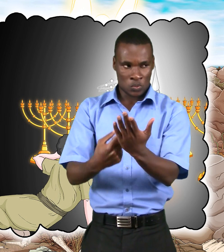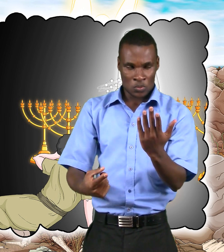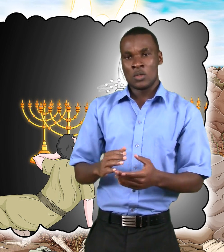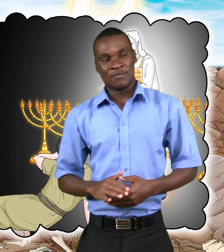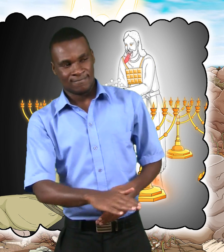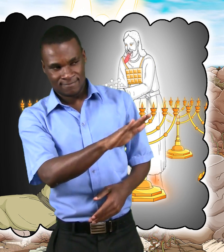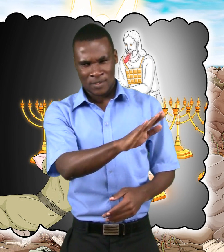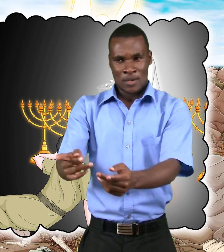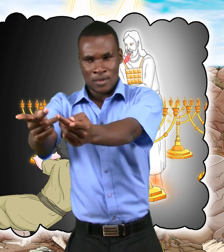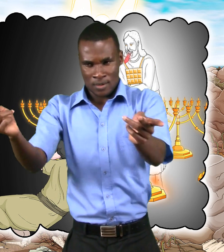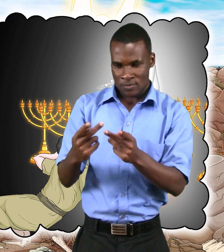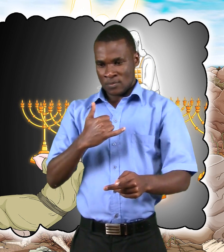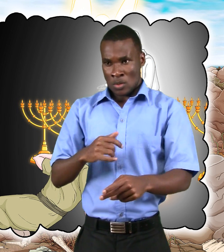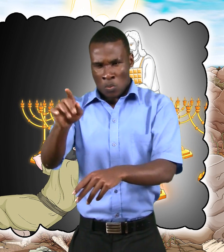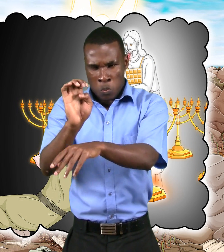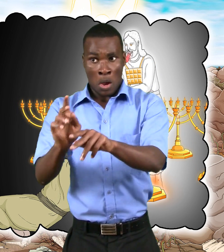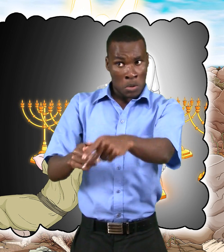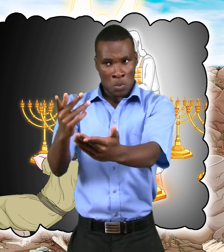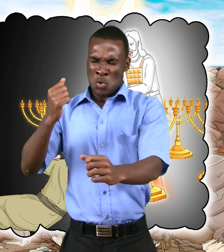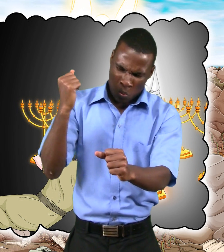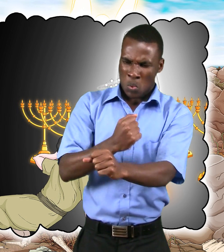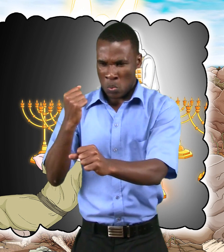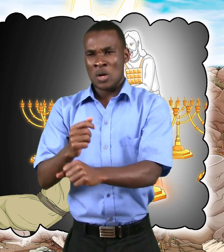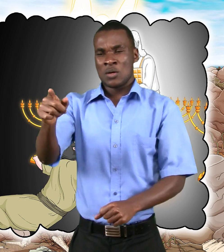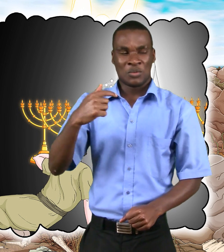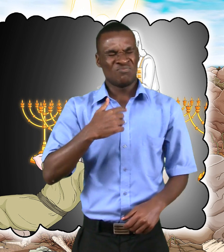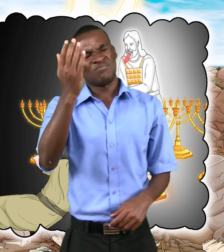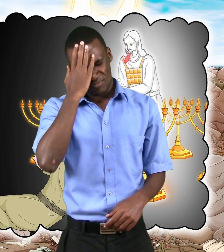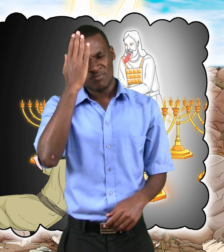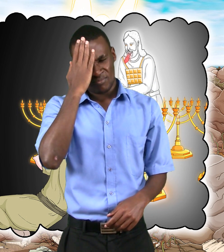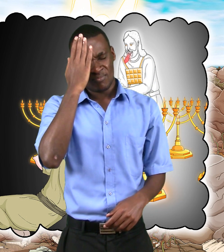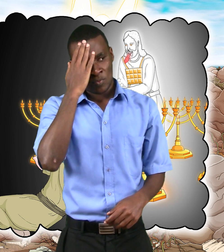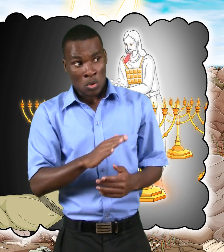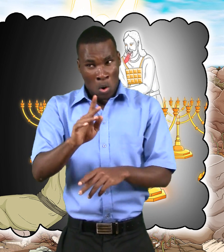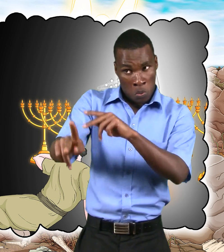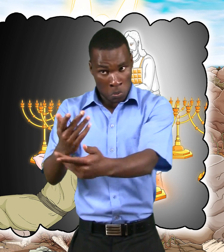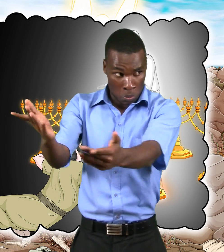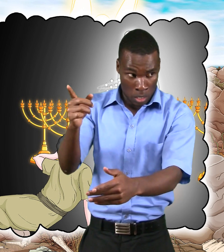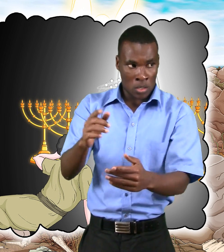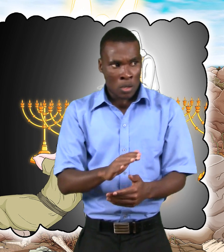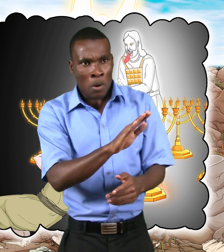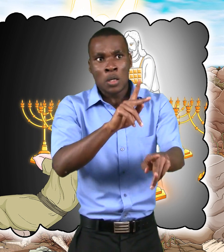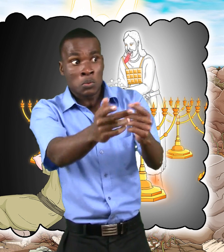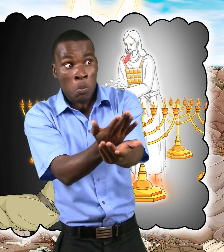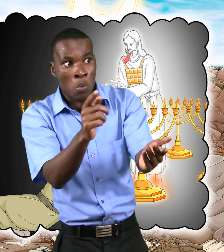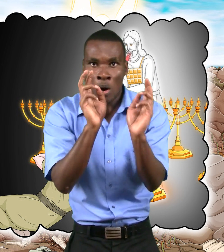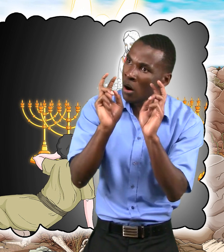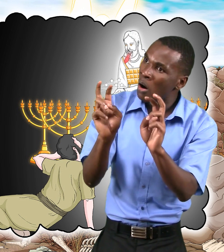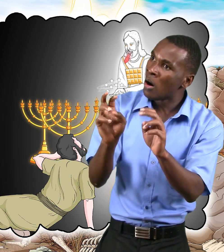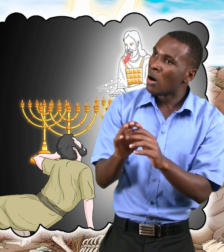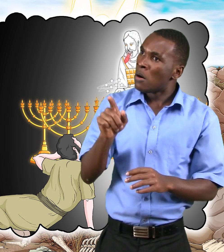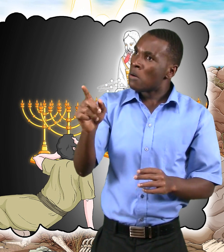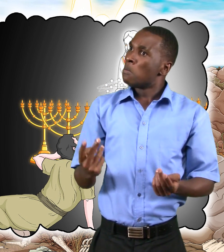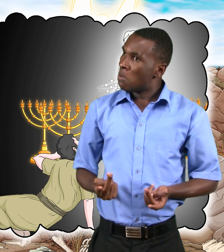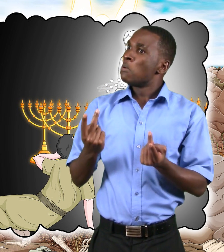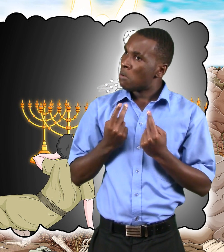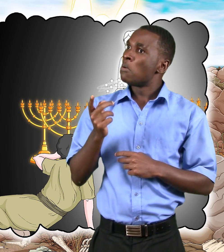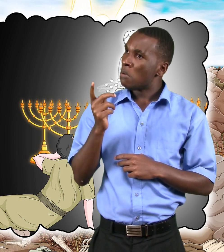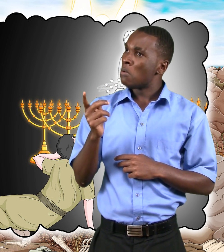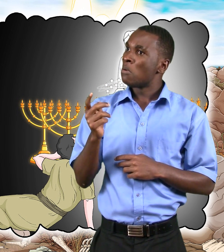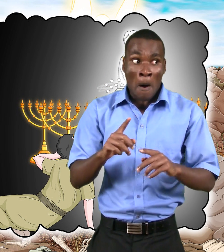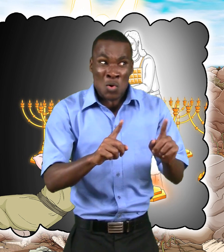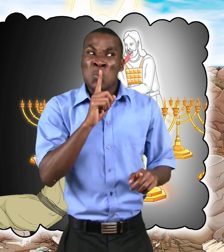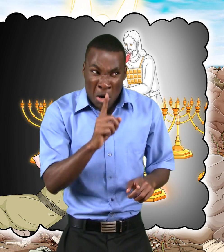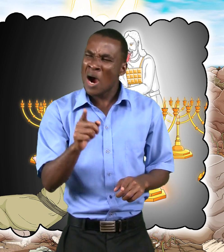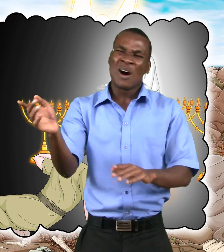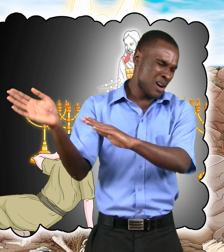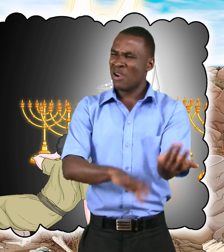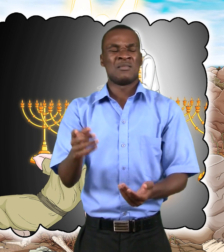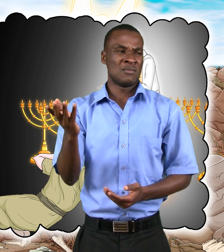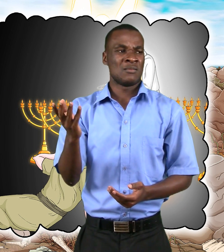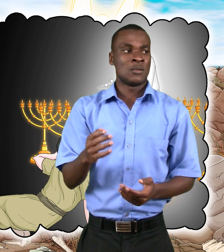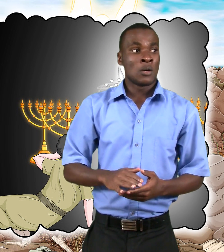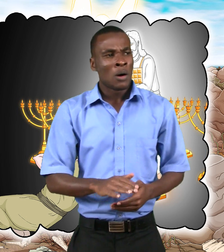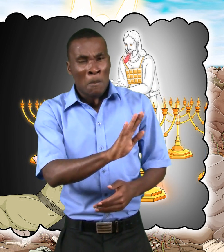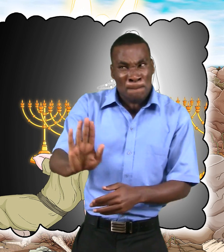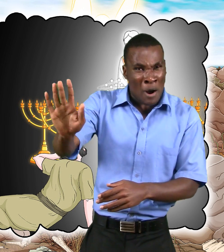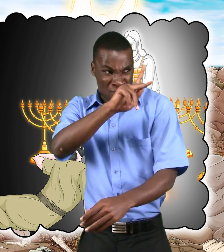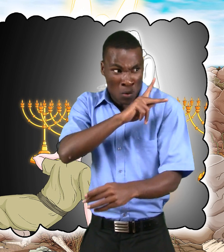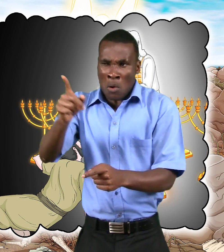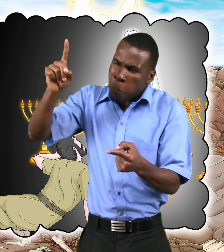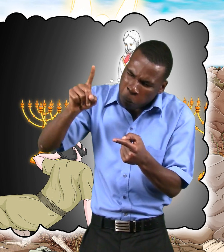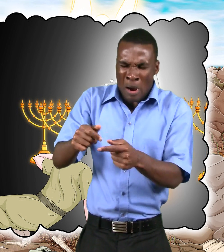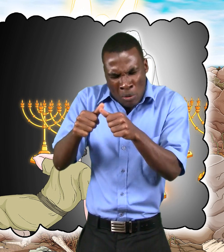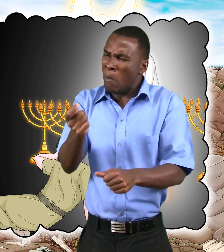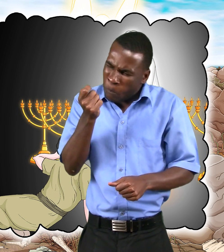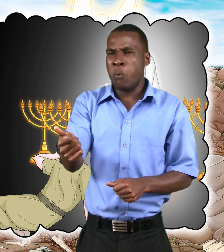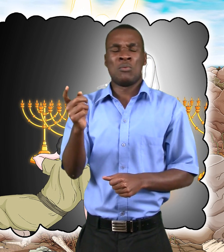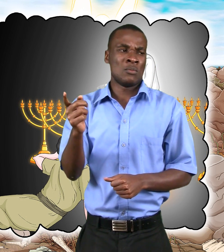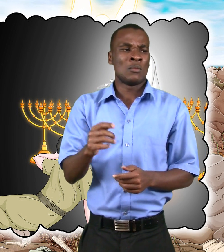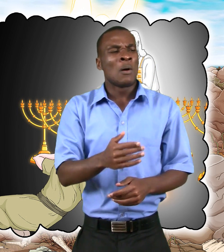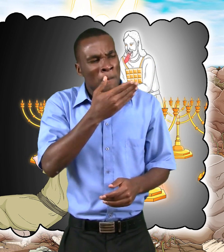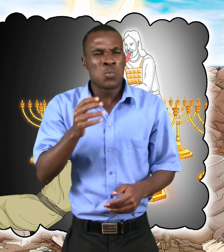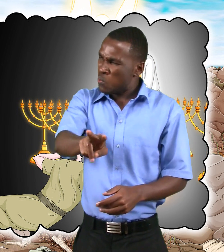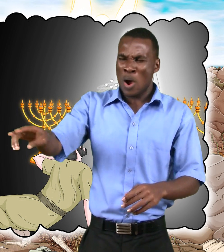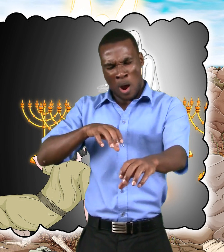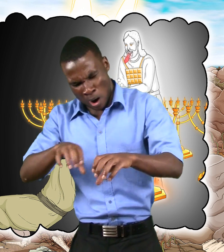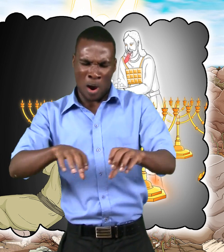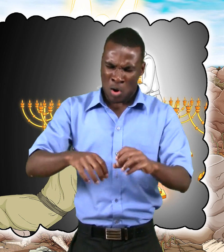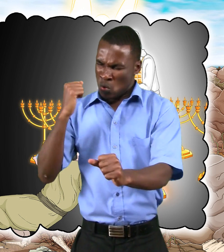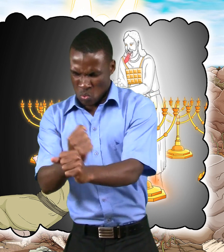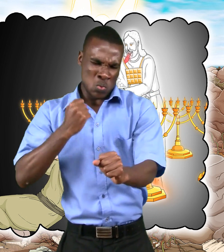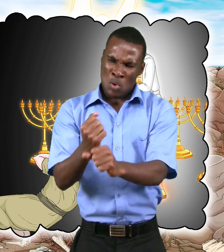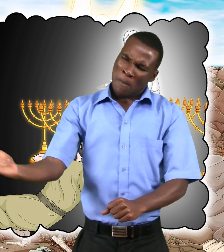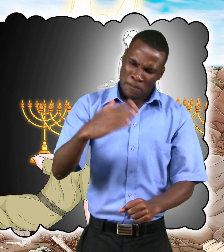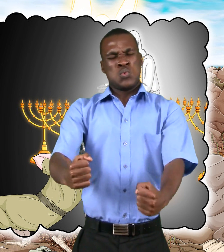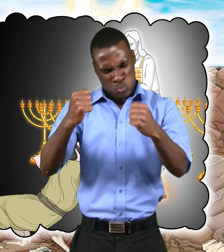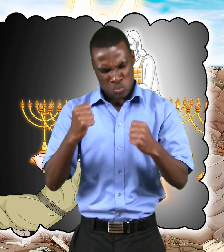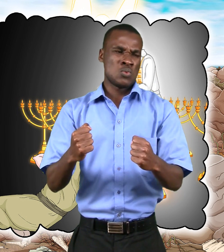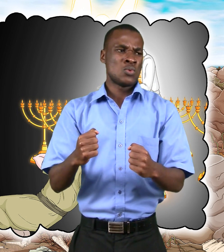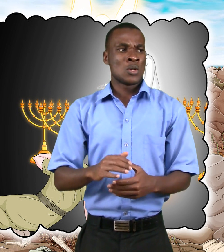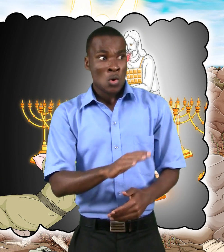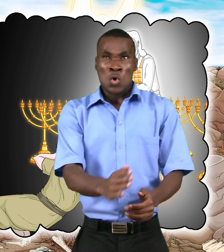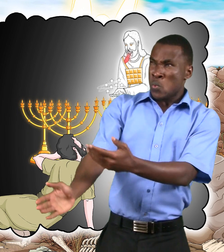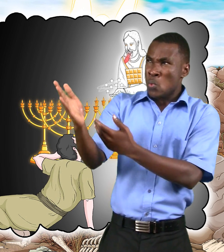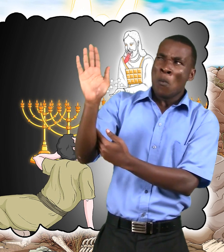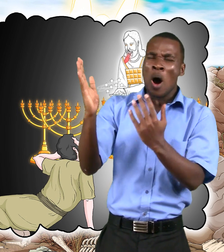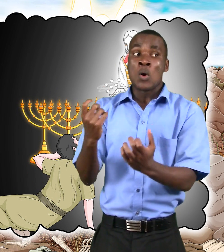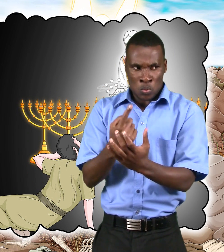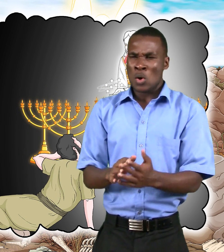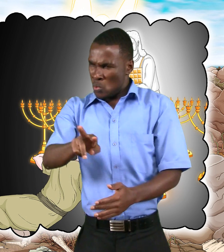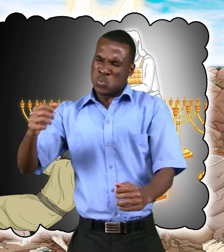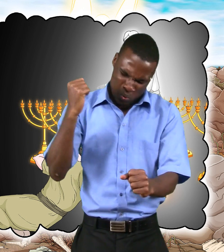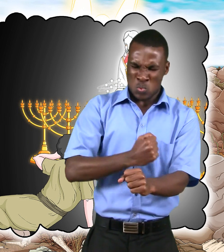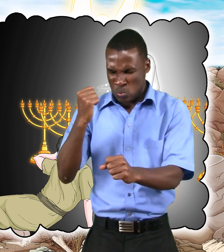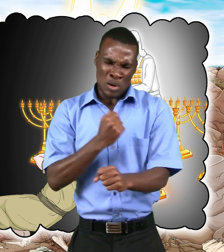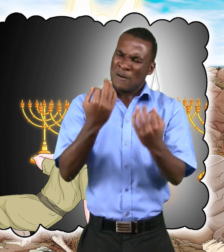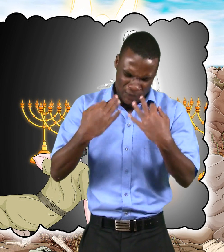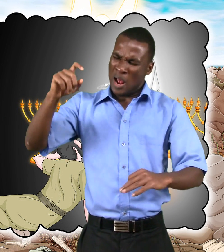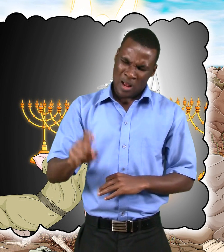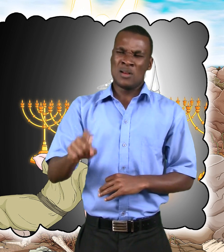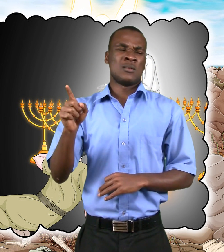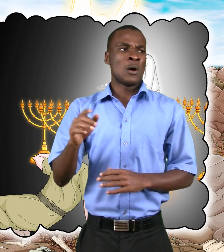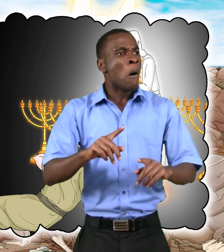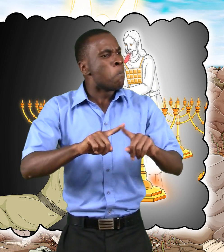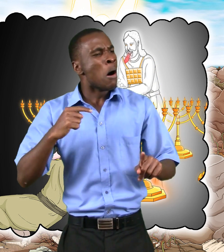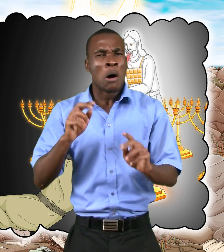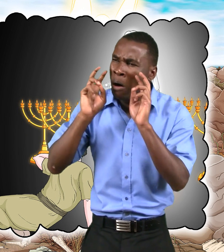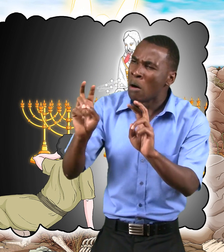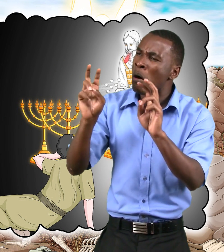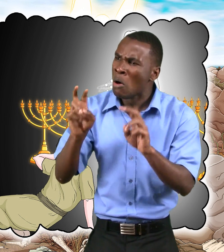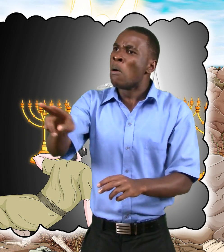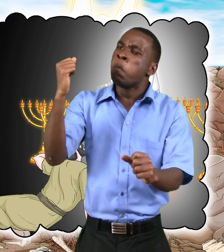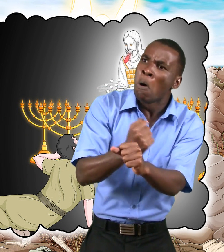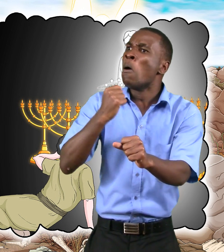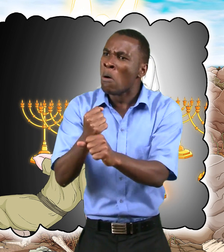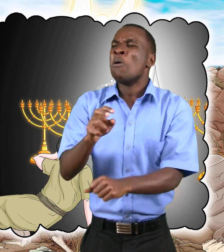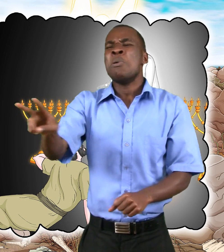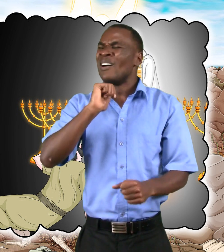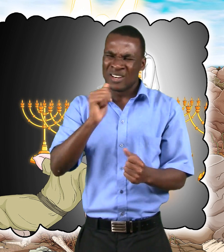Wake up and strengthen what remains, which was about to die; for I have found your deeds incomplete in the sight of My God.